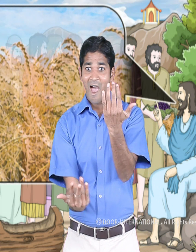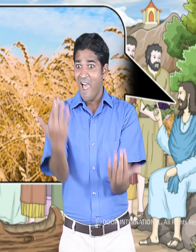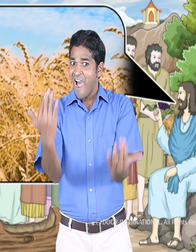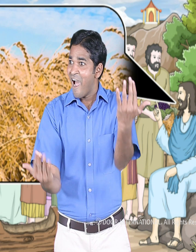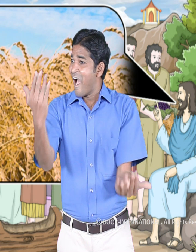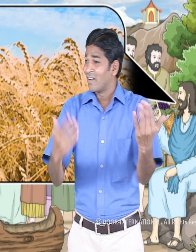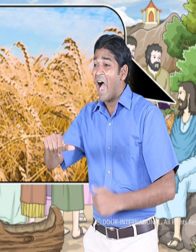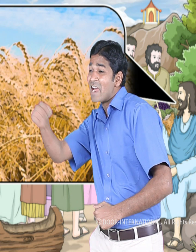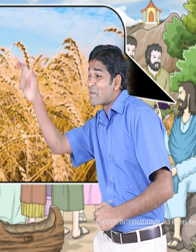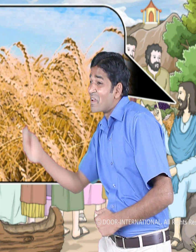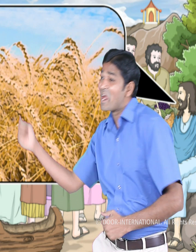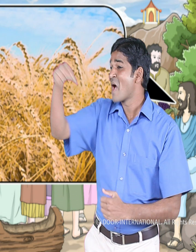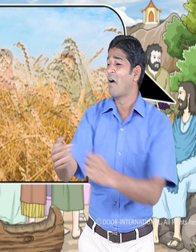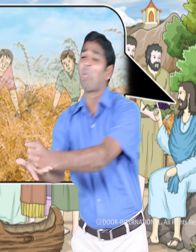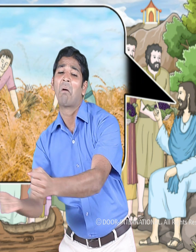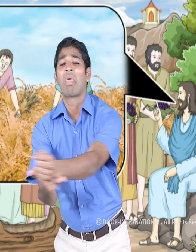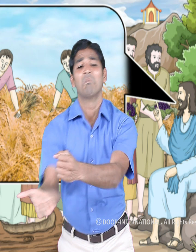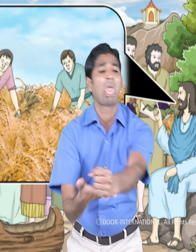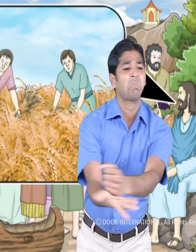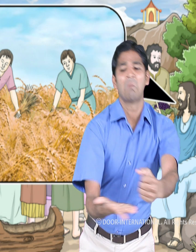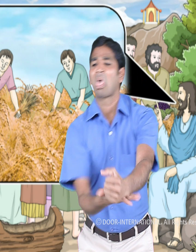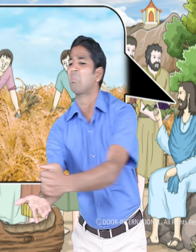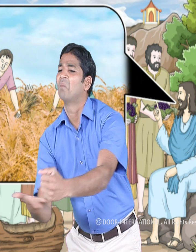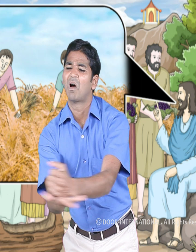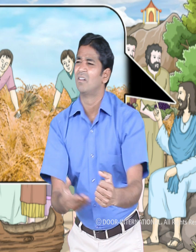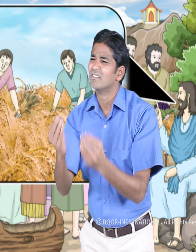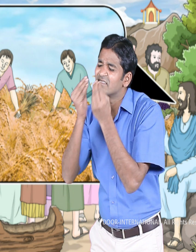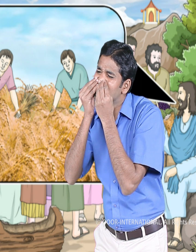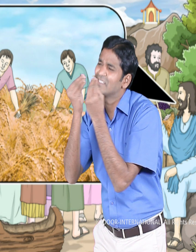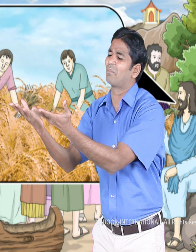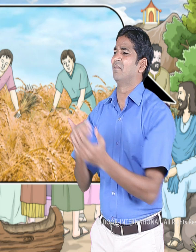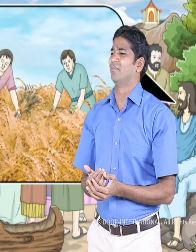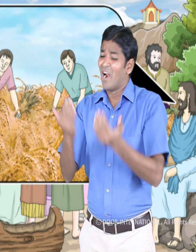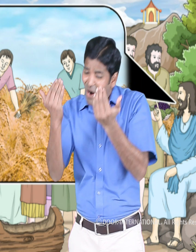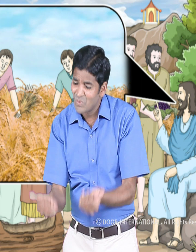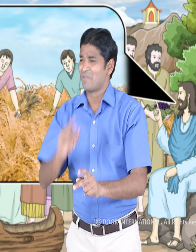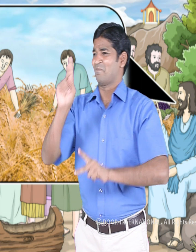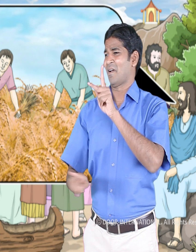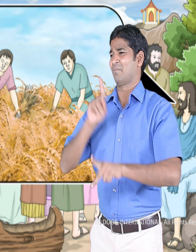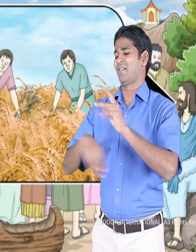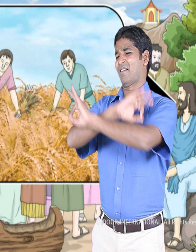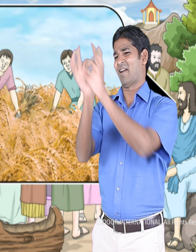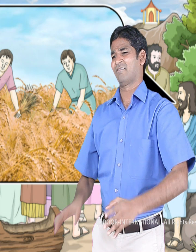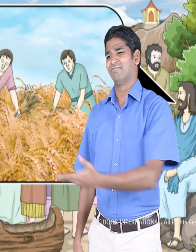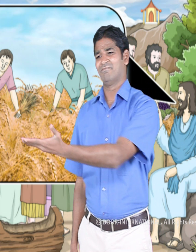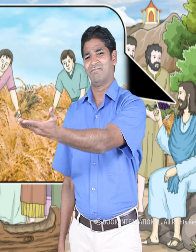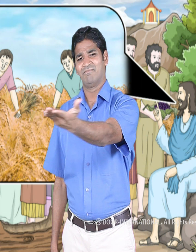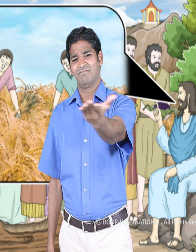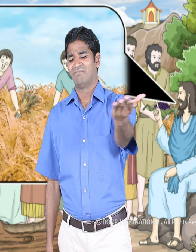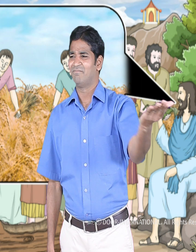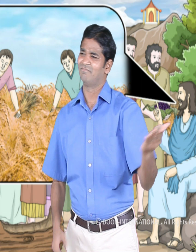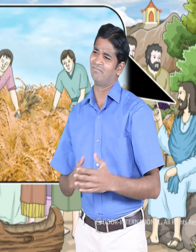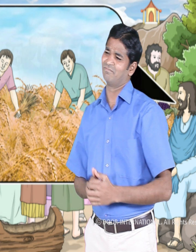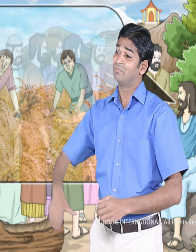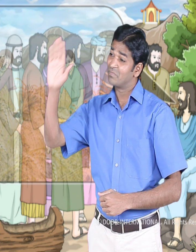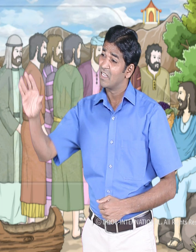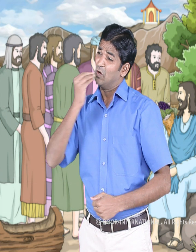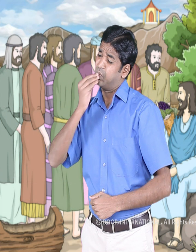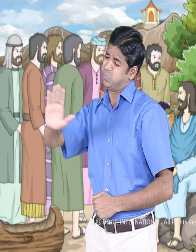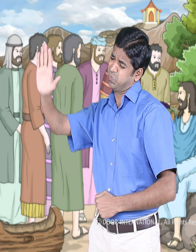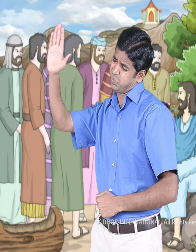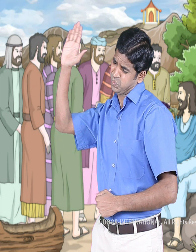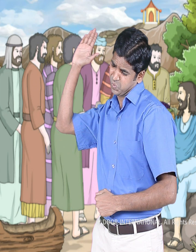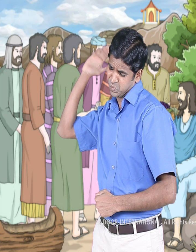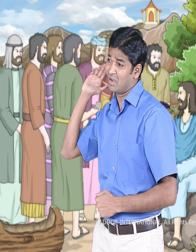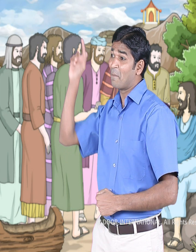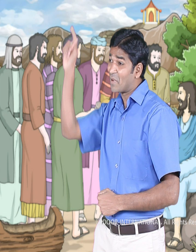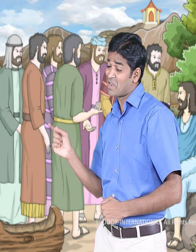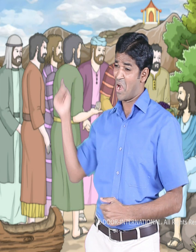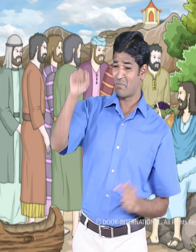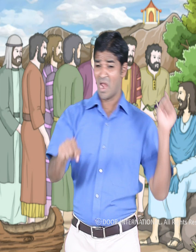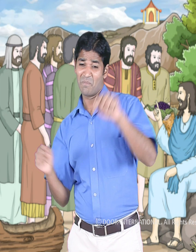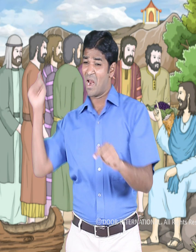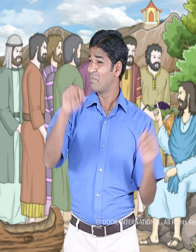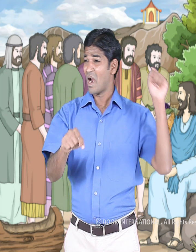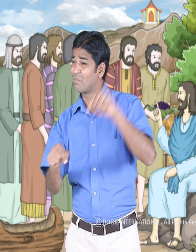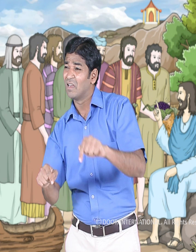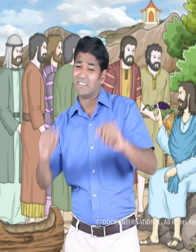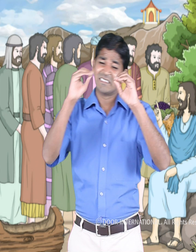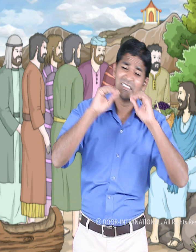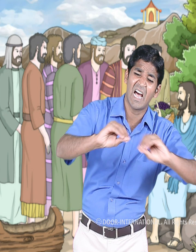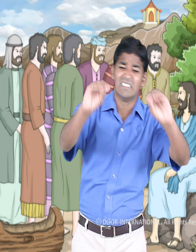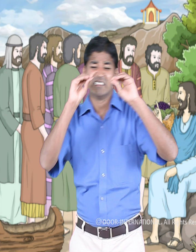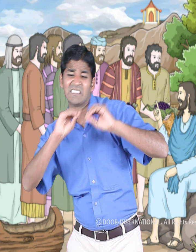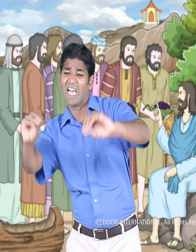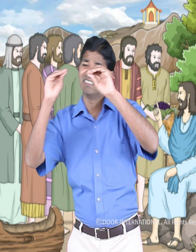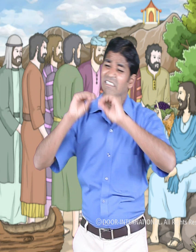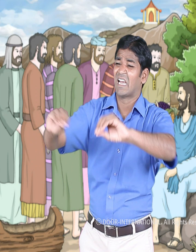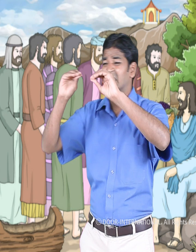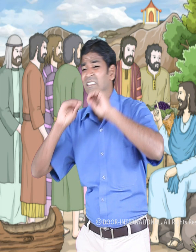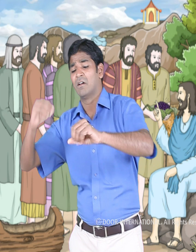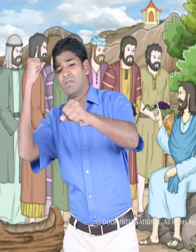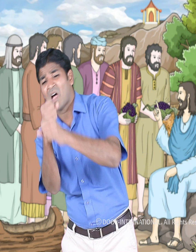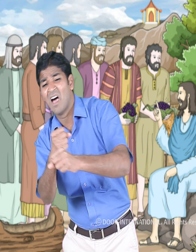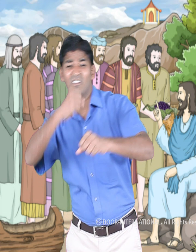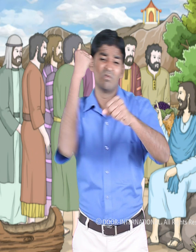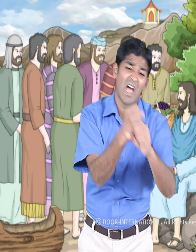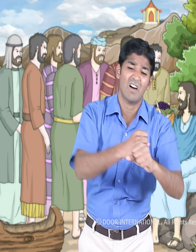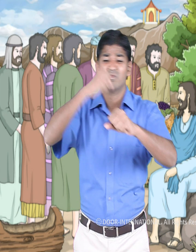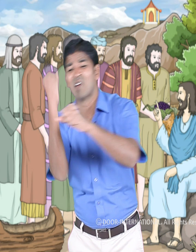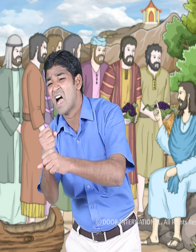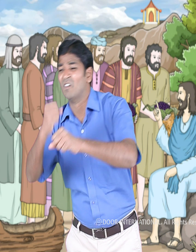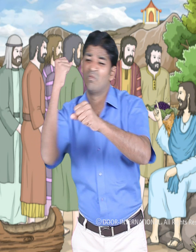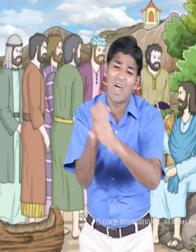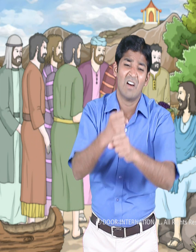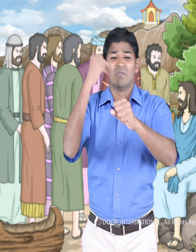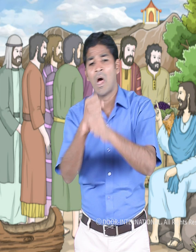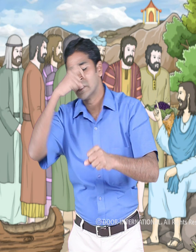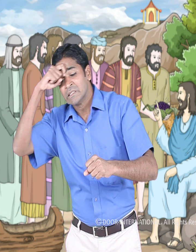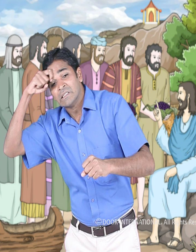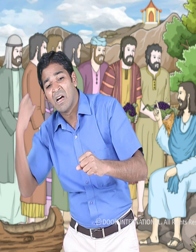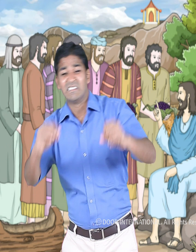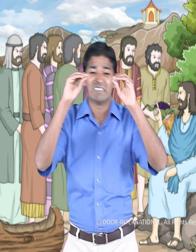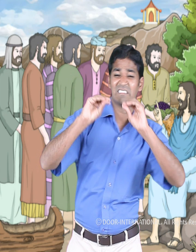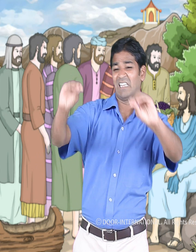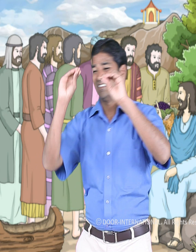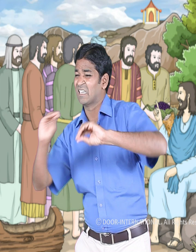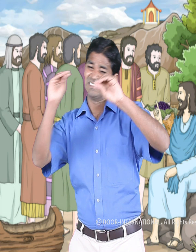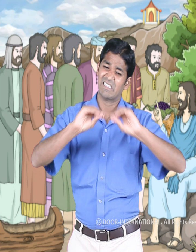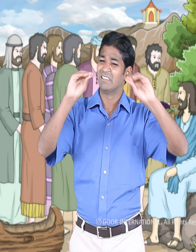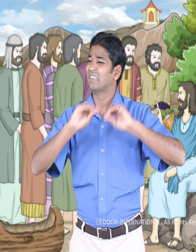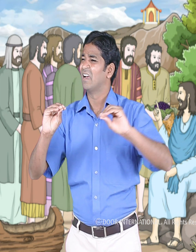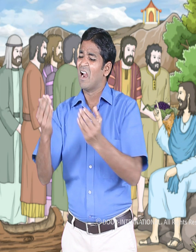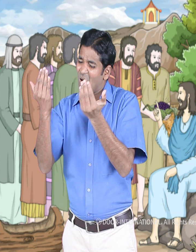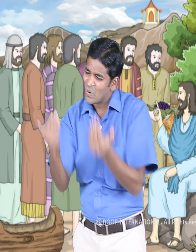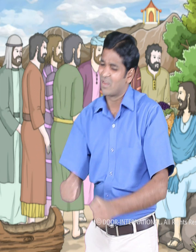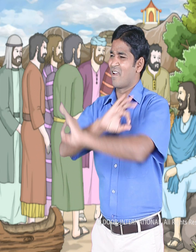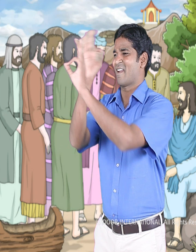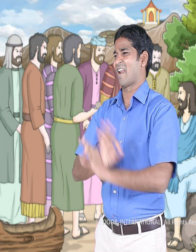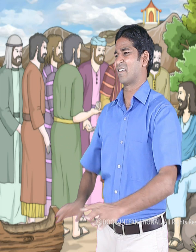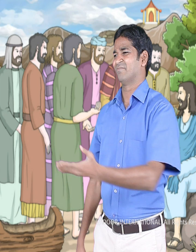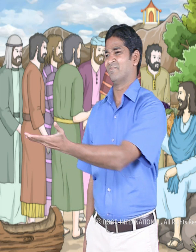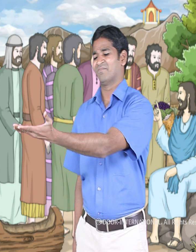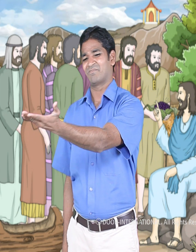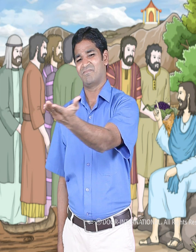I sent you to reap what you have not worked for; others have done the hard work, and now you have taken up their labor.”